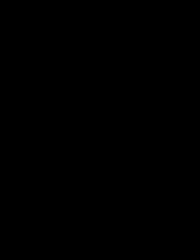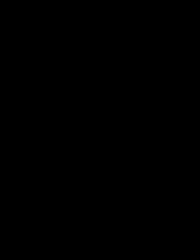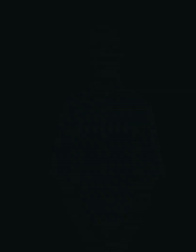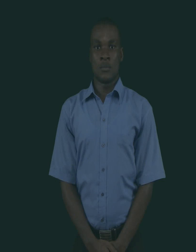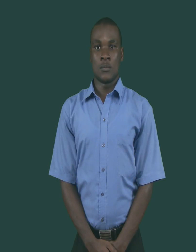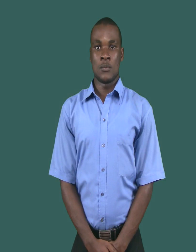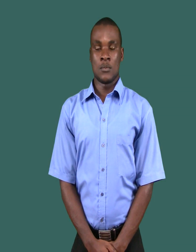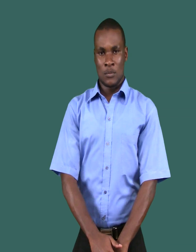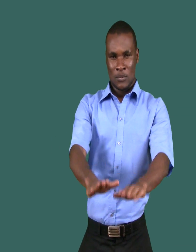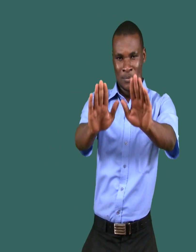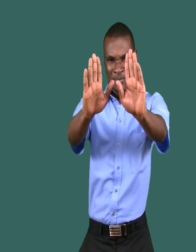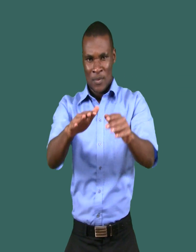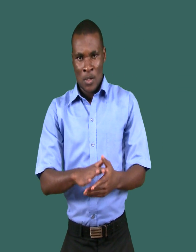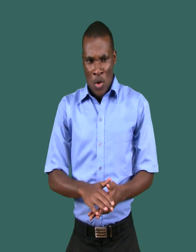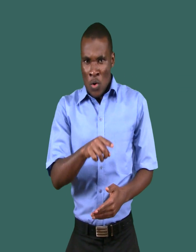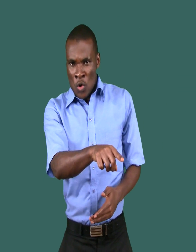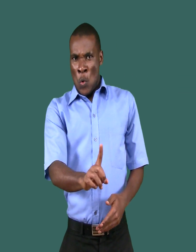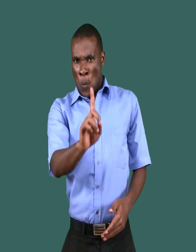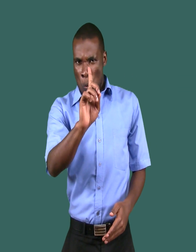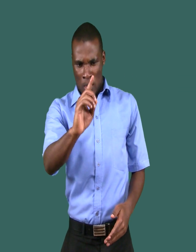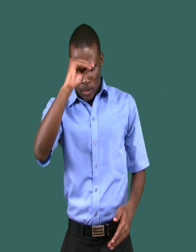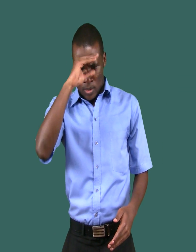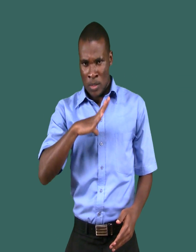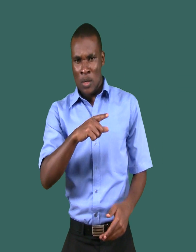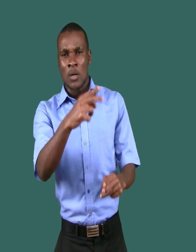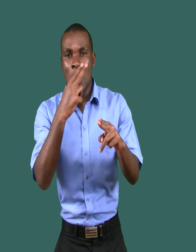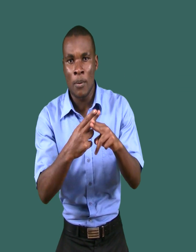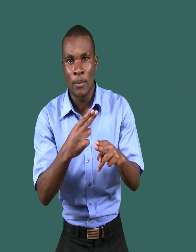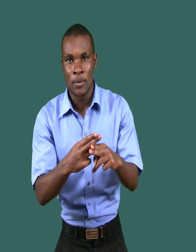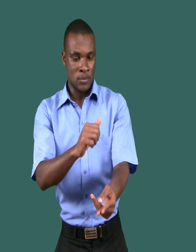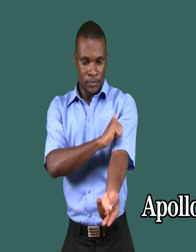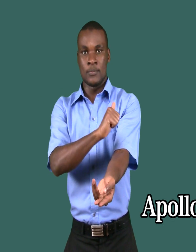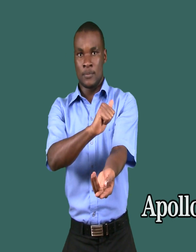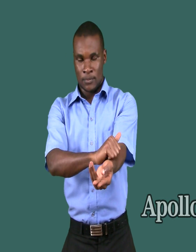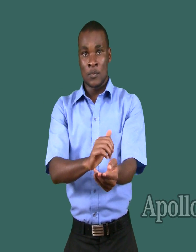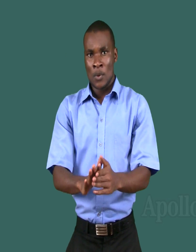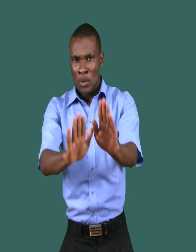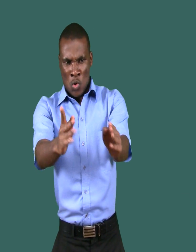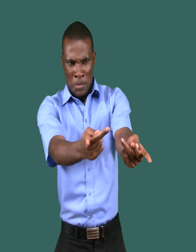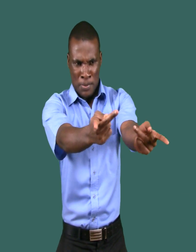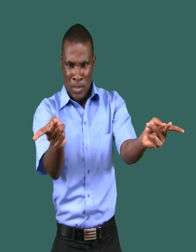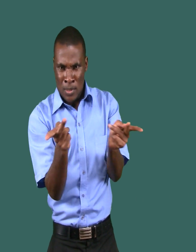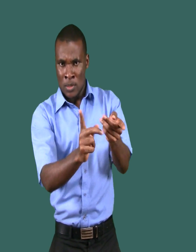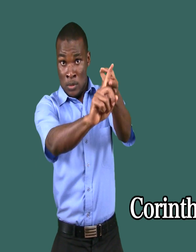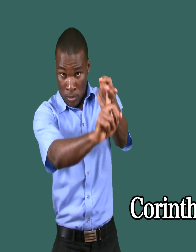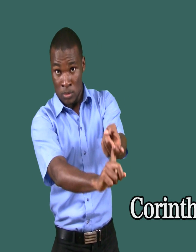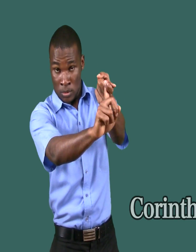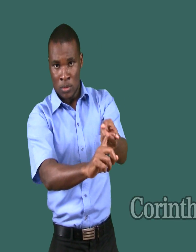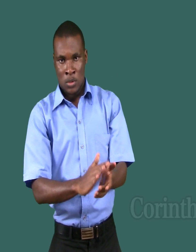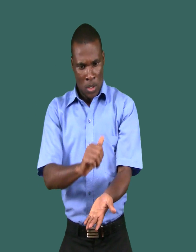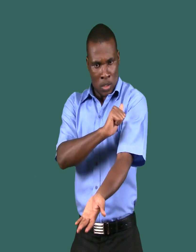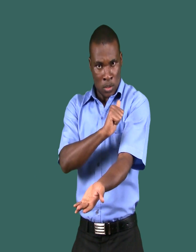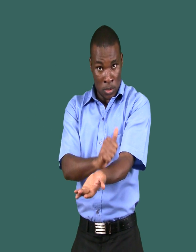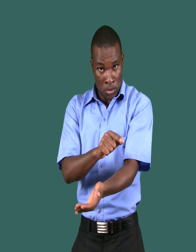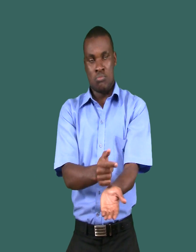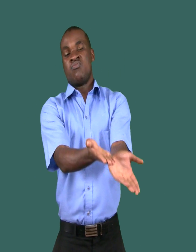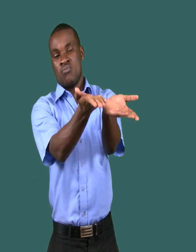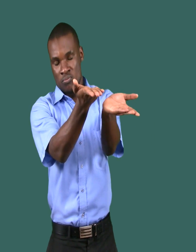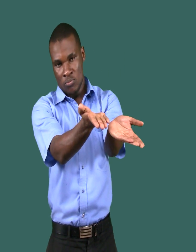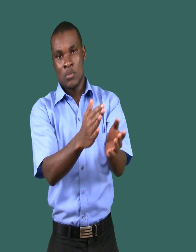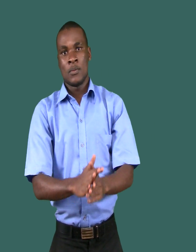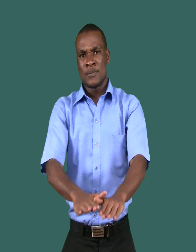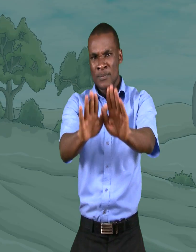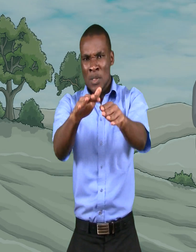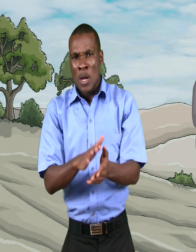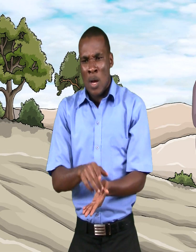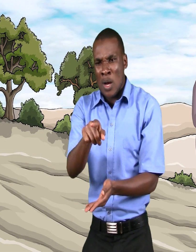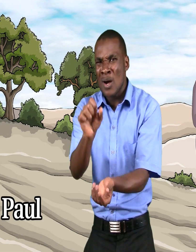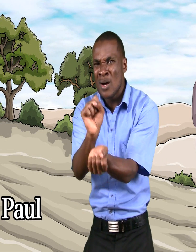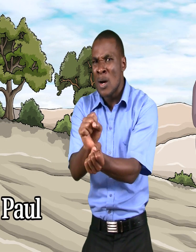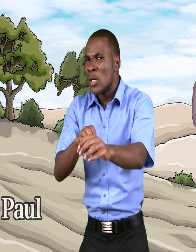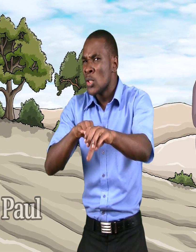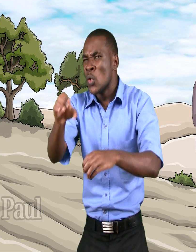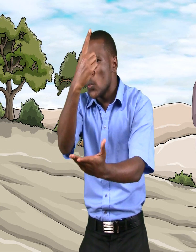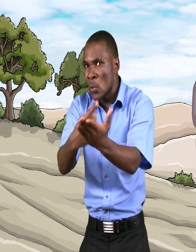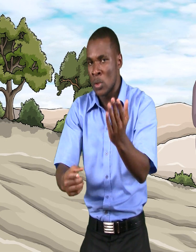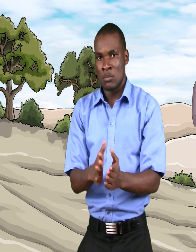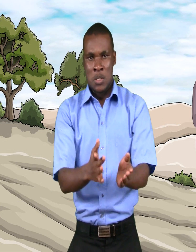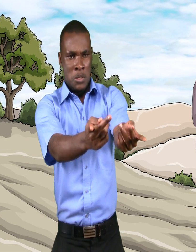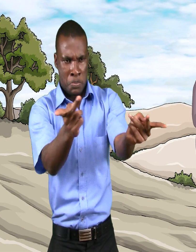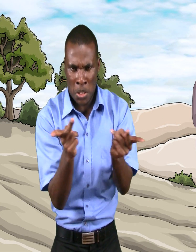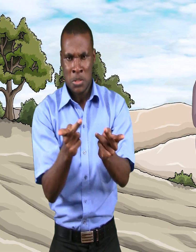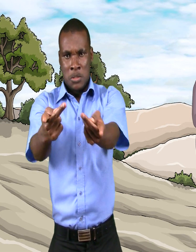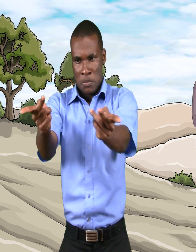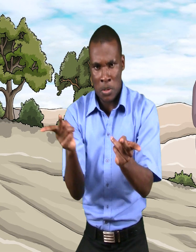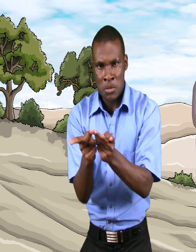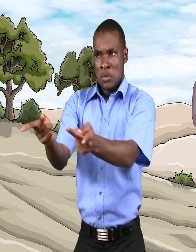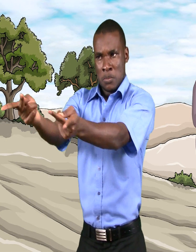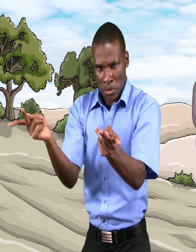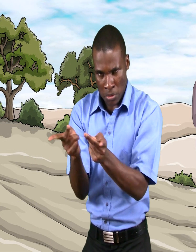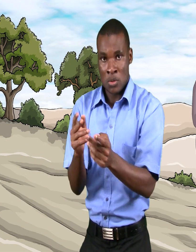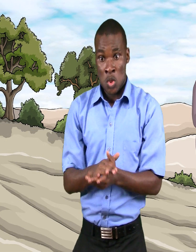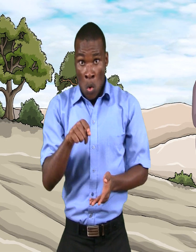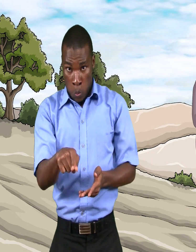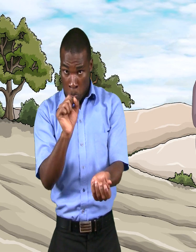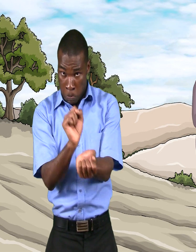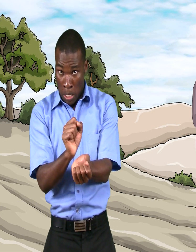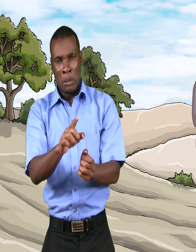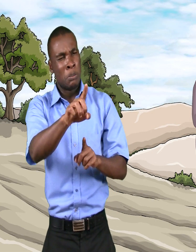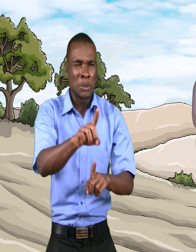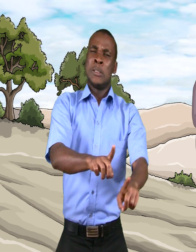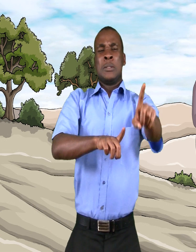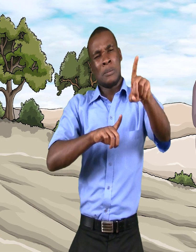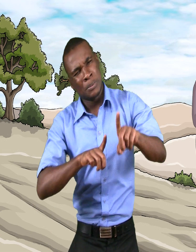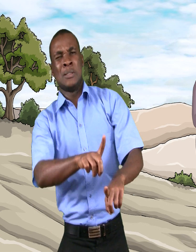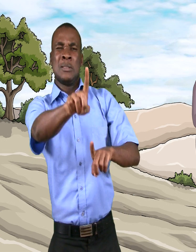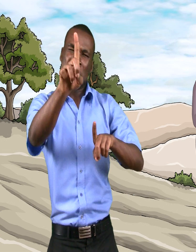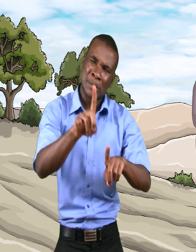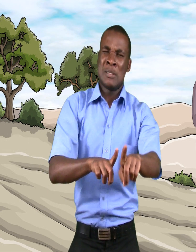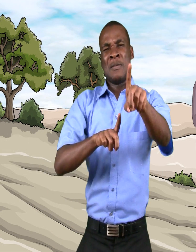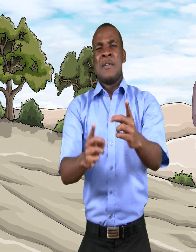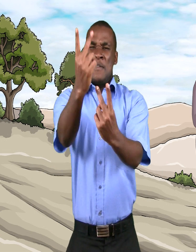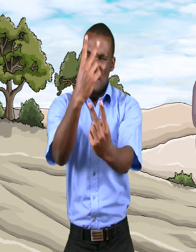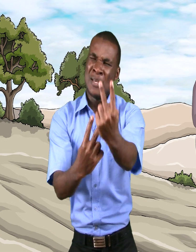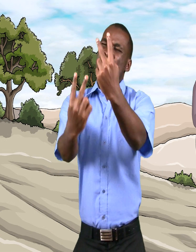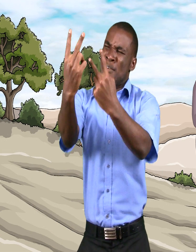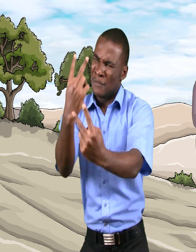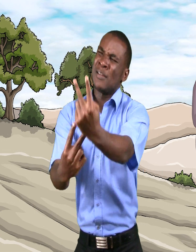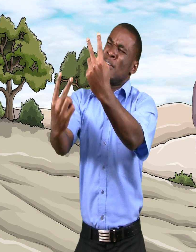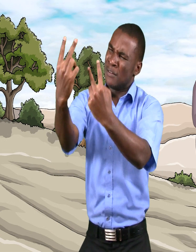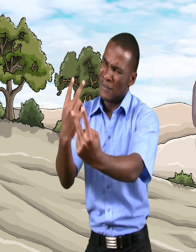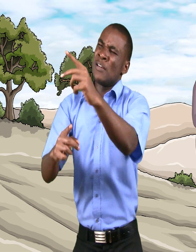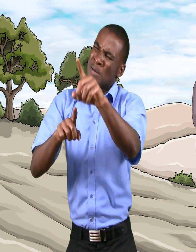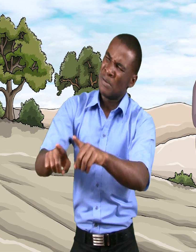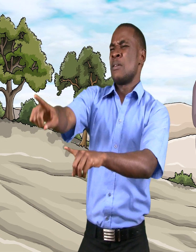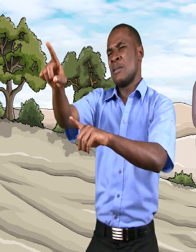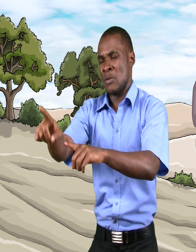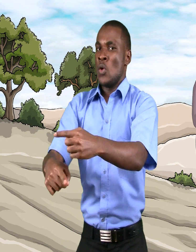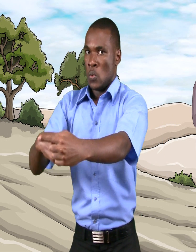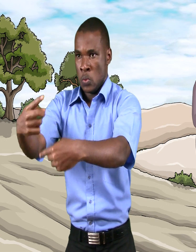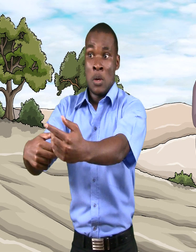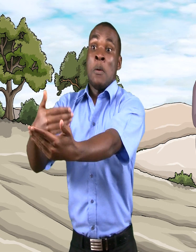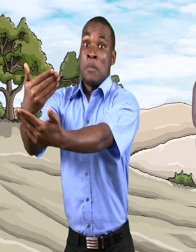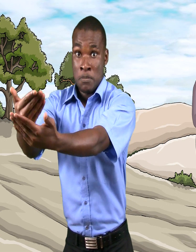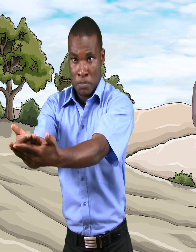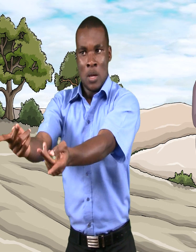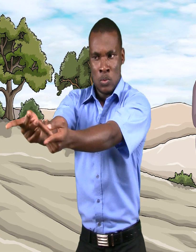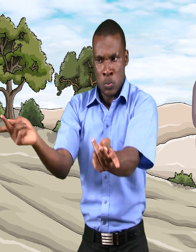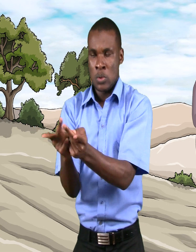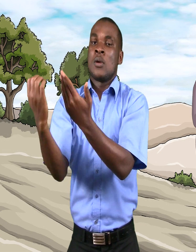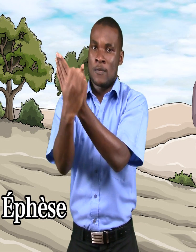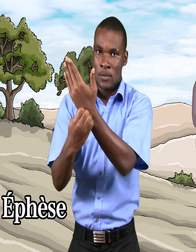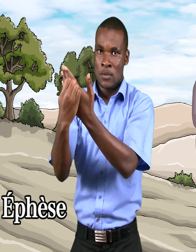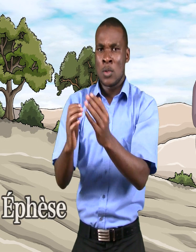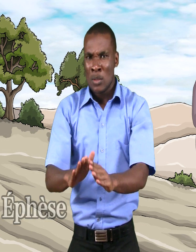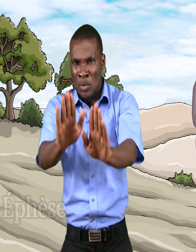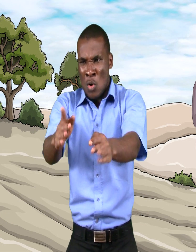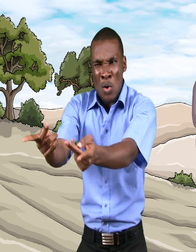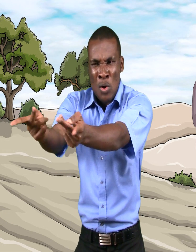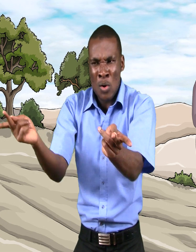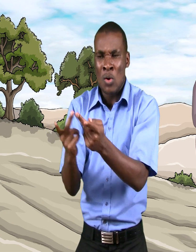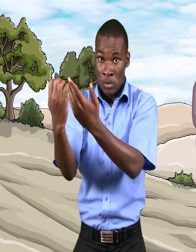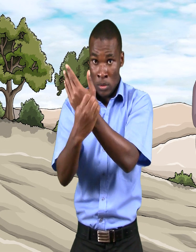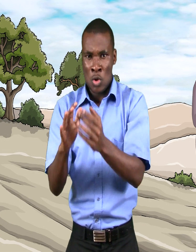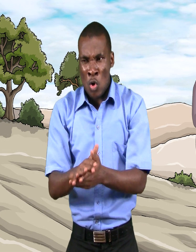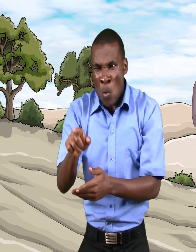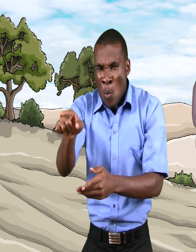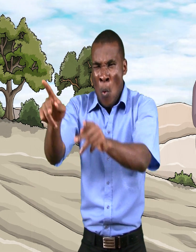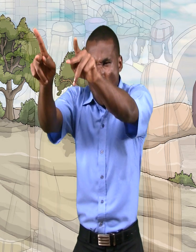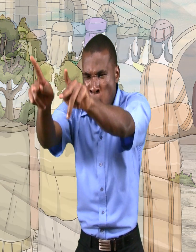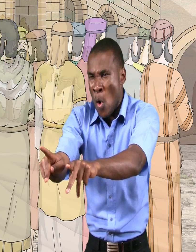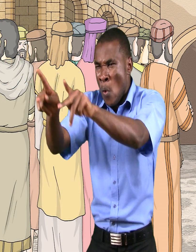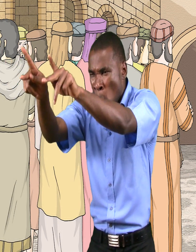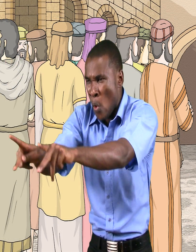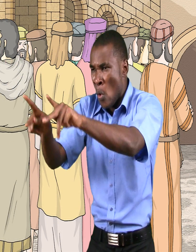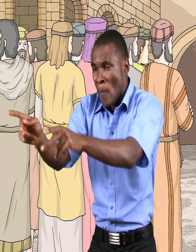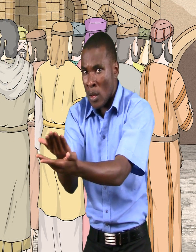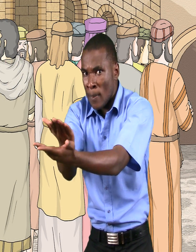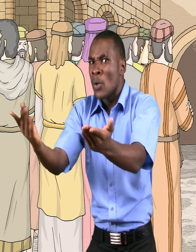While Apollos was at Corinth, Paul passed through the interior and came to Ephesus.